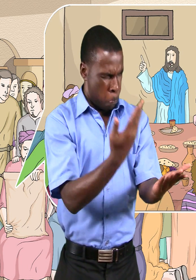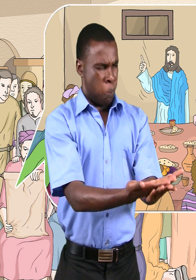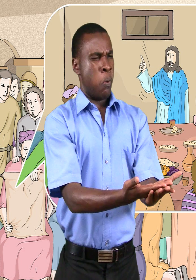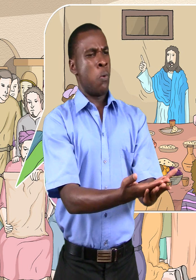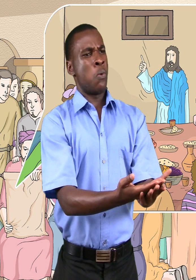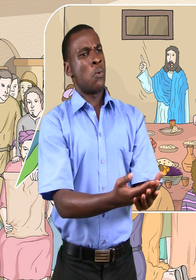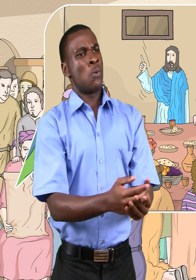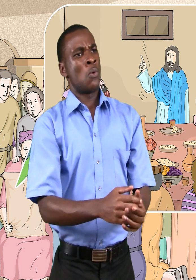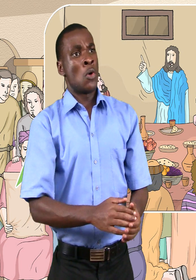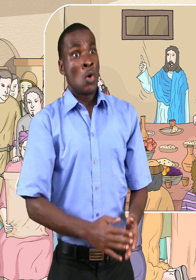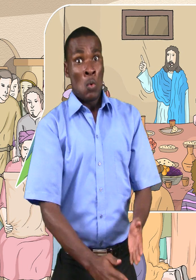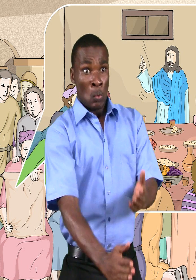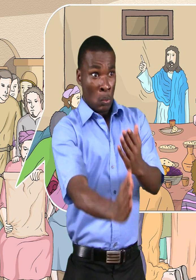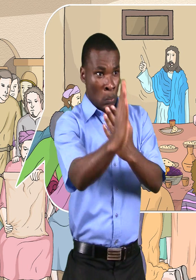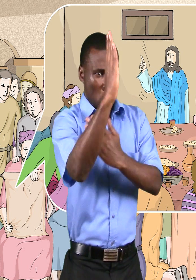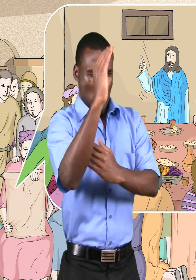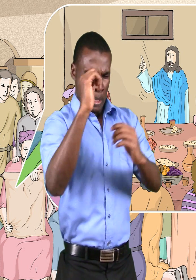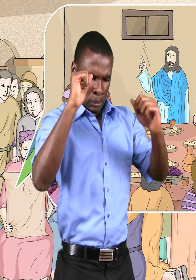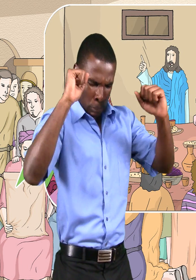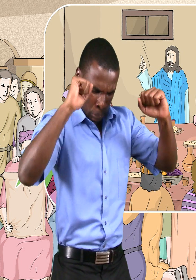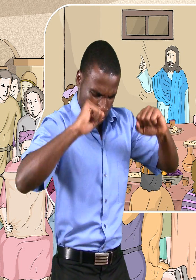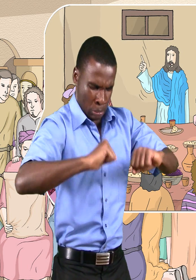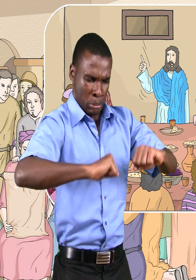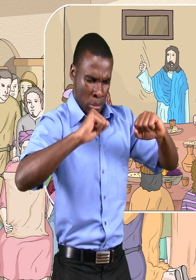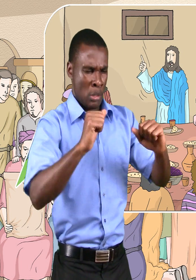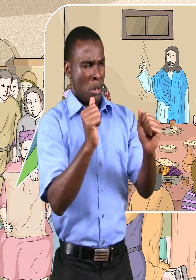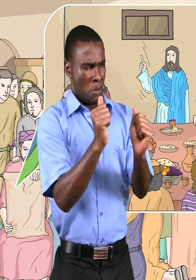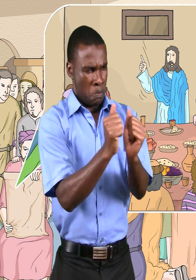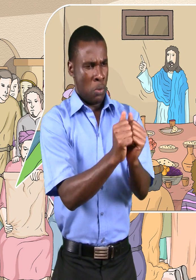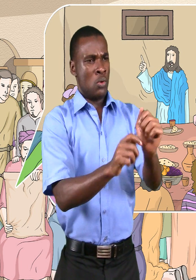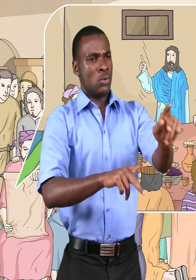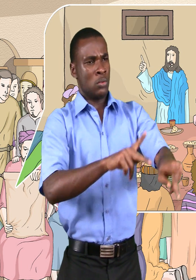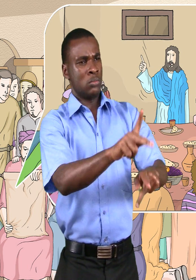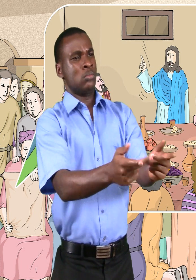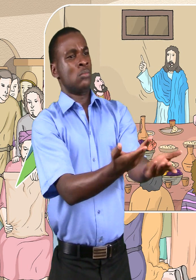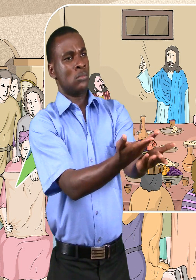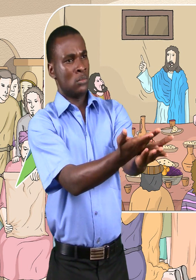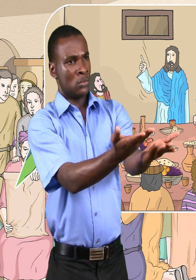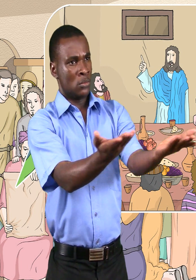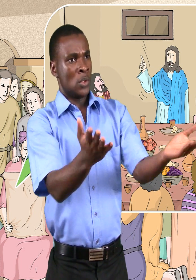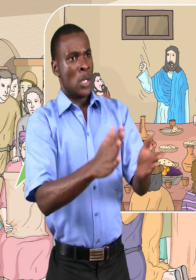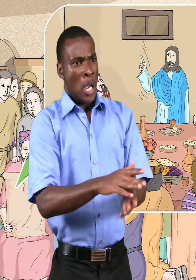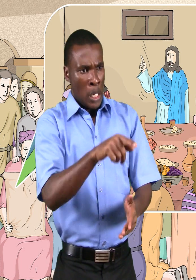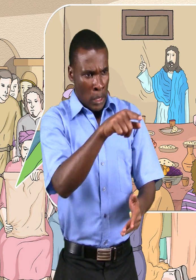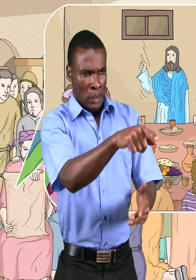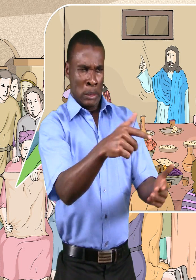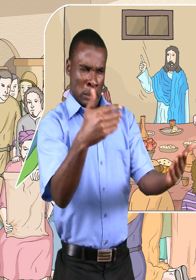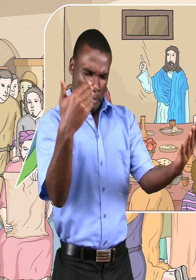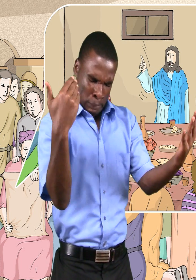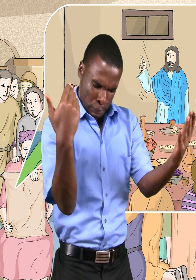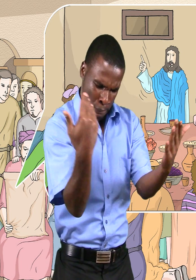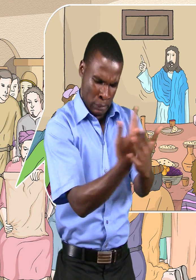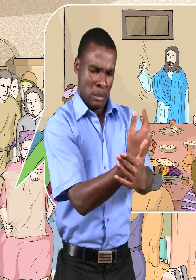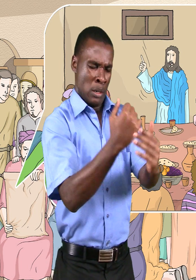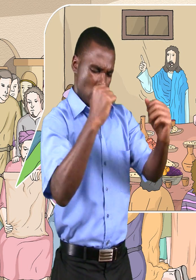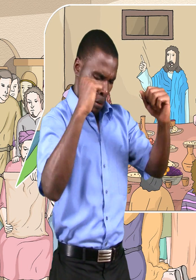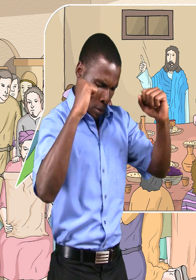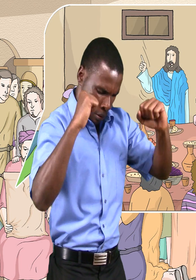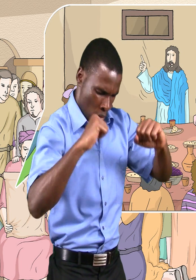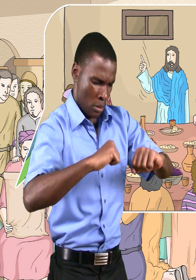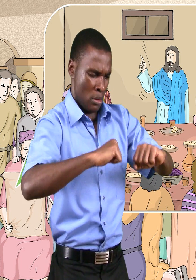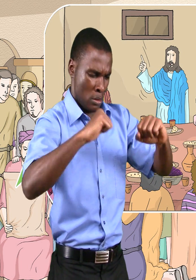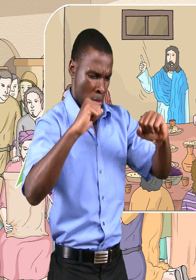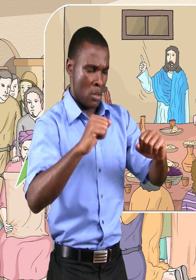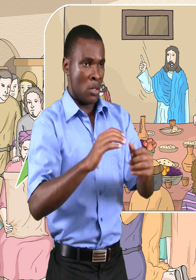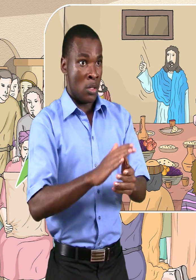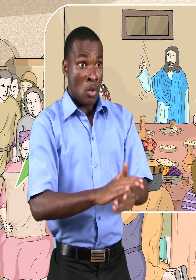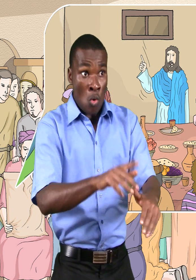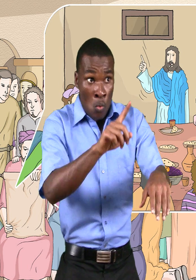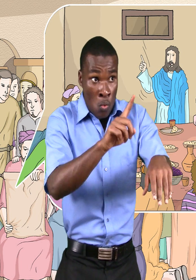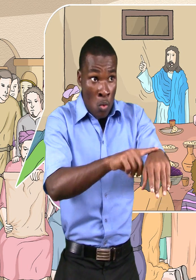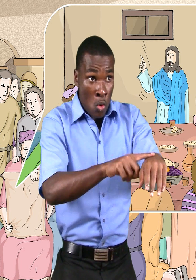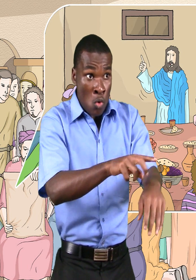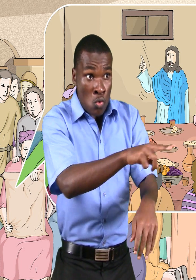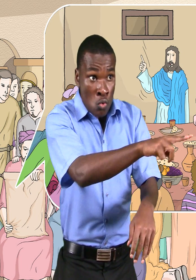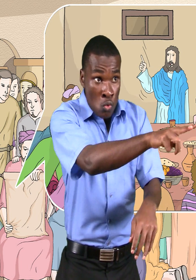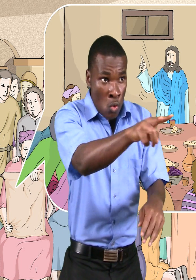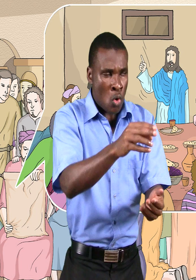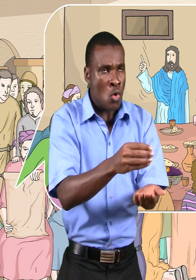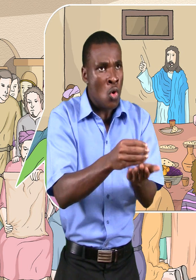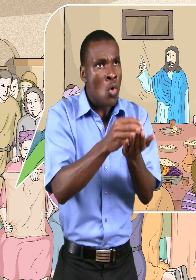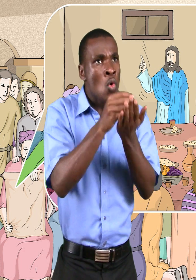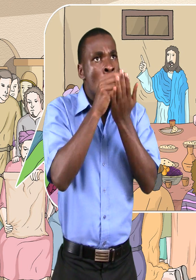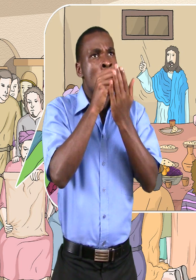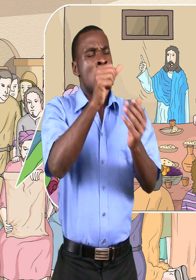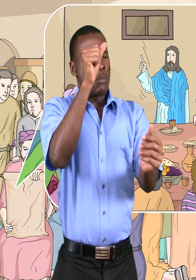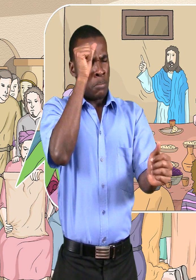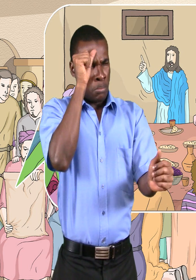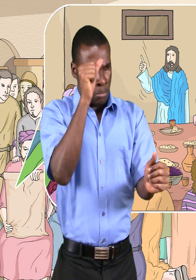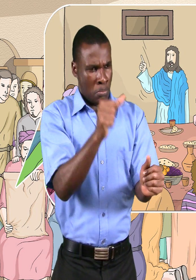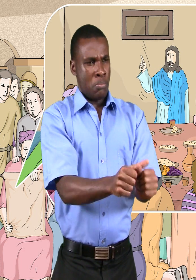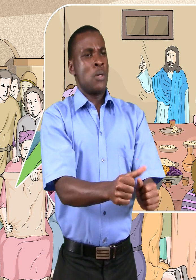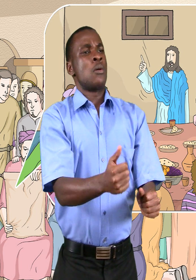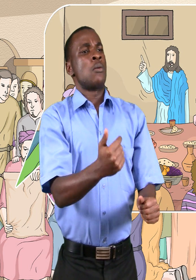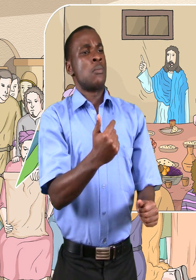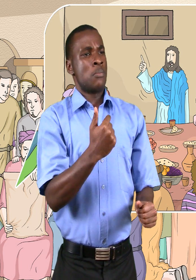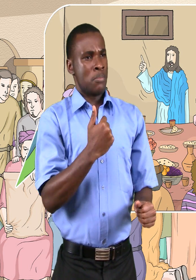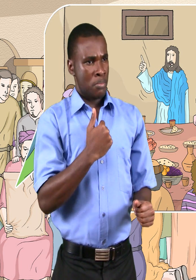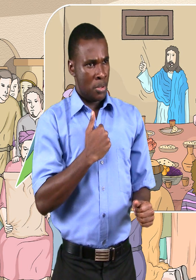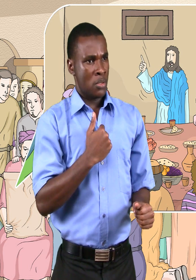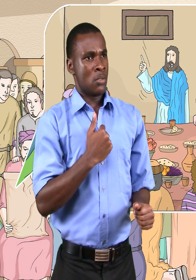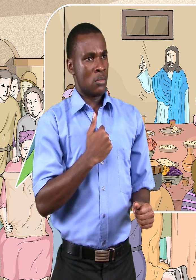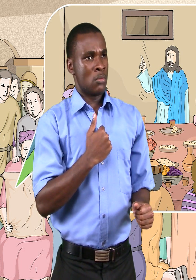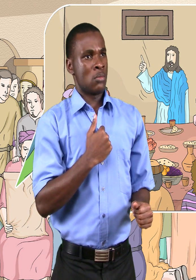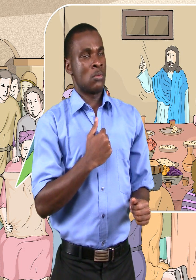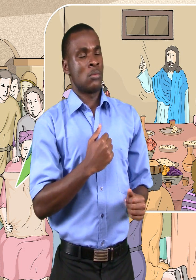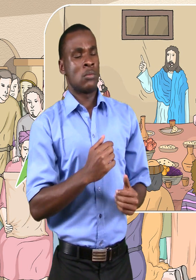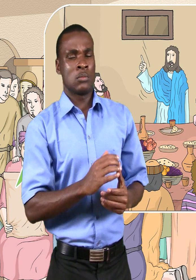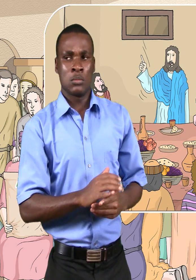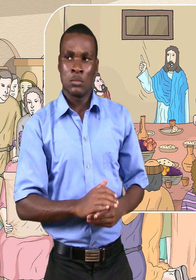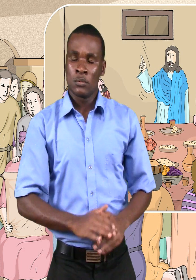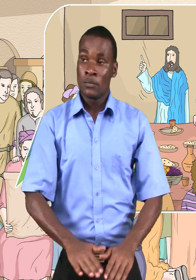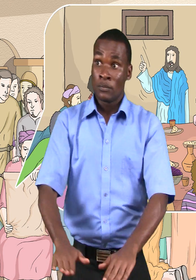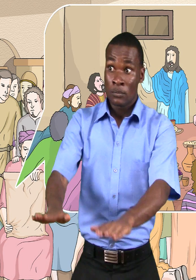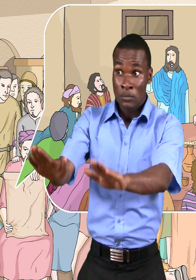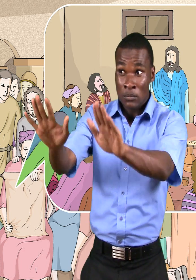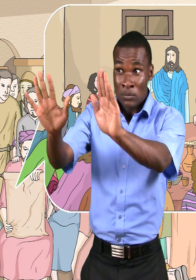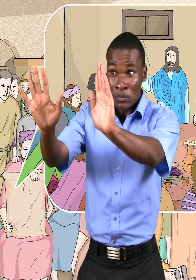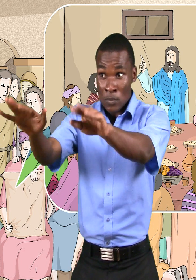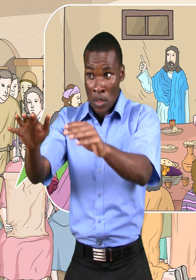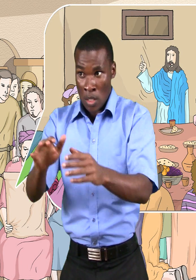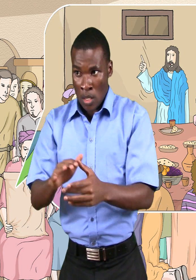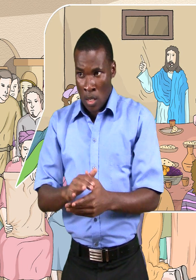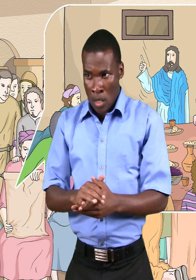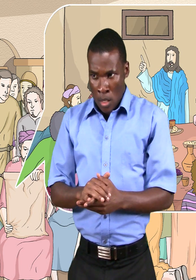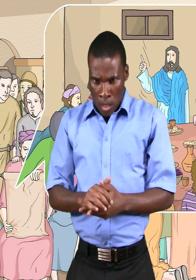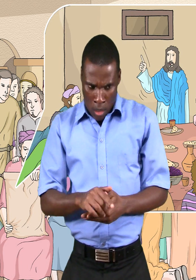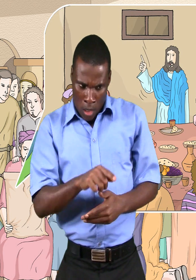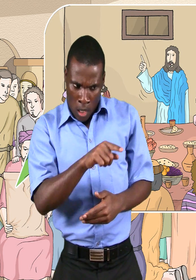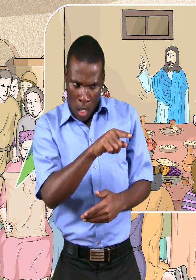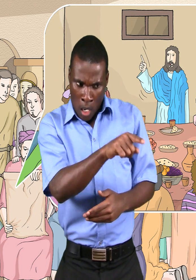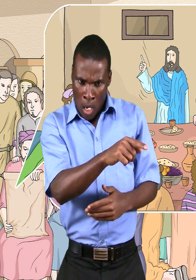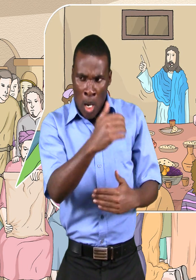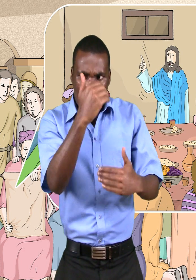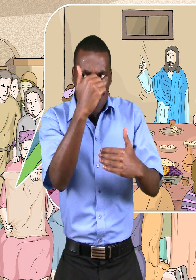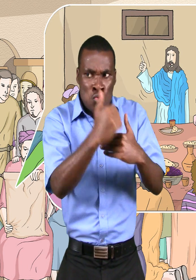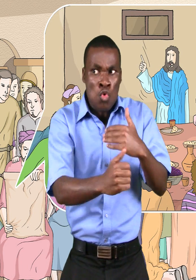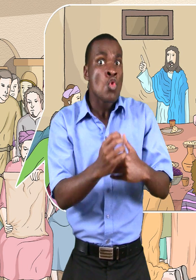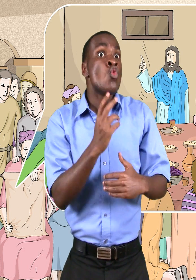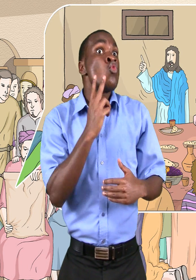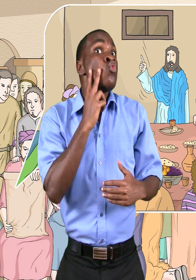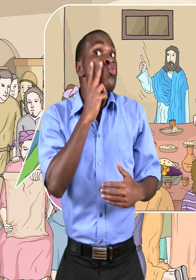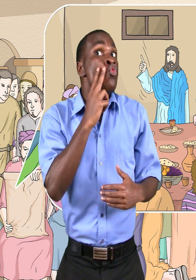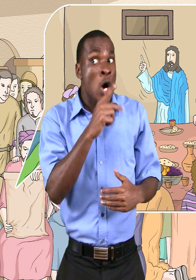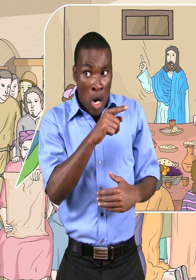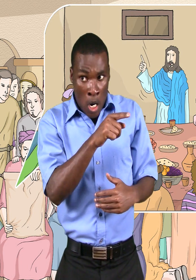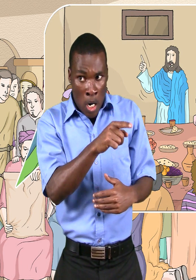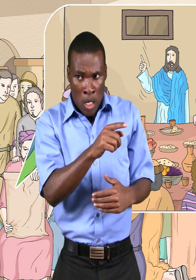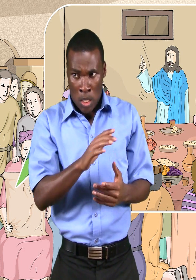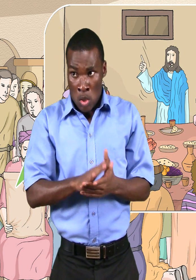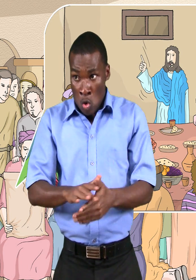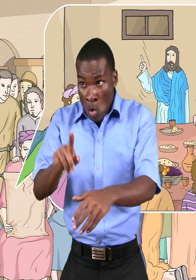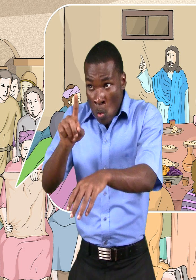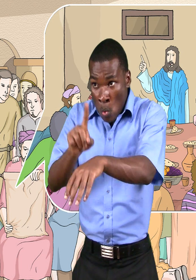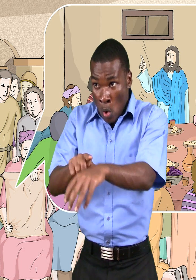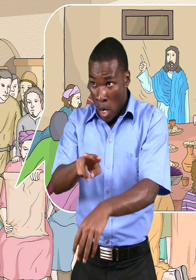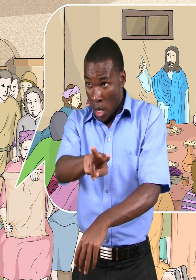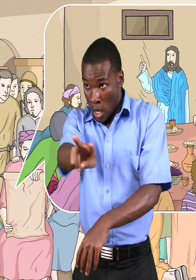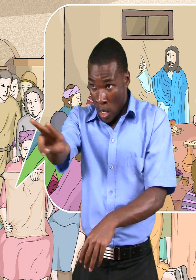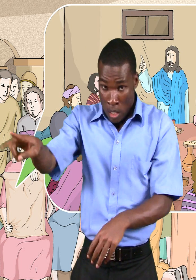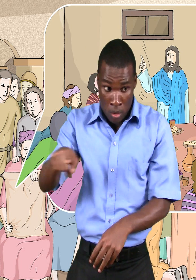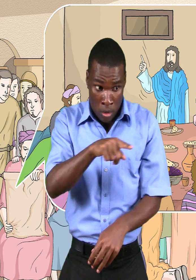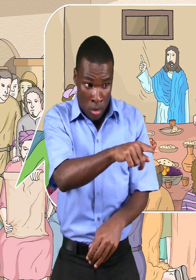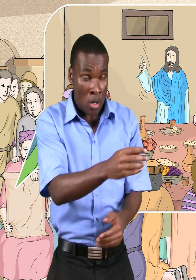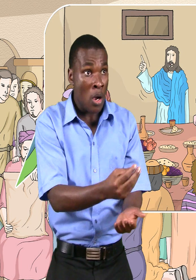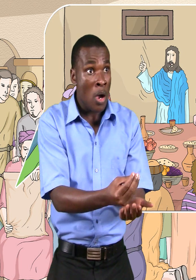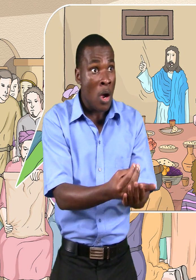do this, as often as you drink it, in remembrance of Me.”